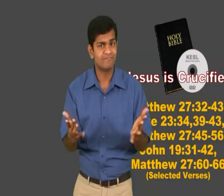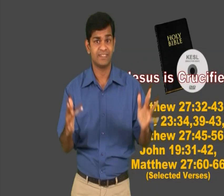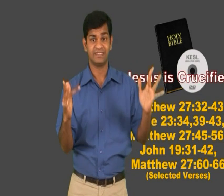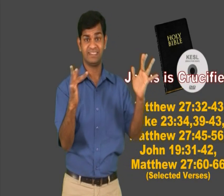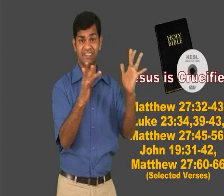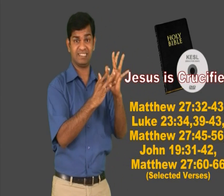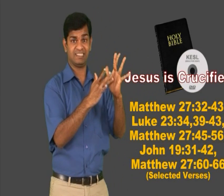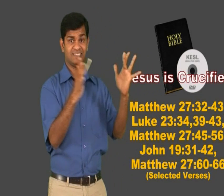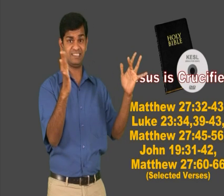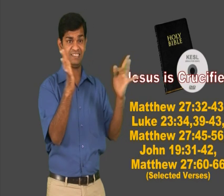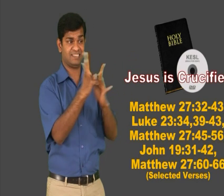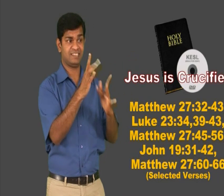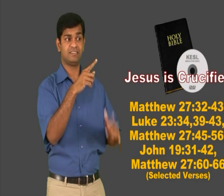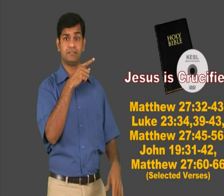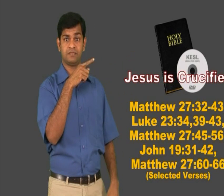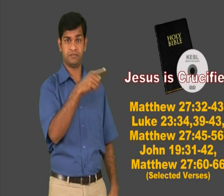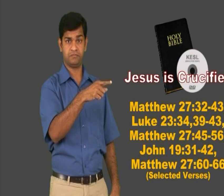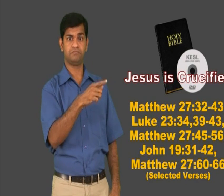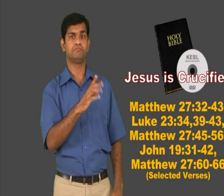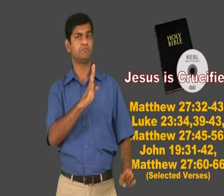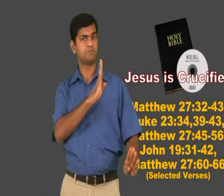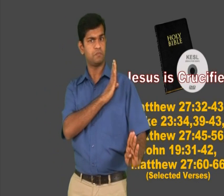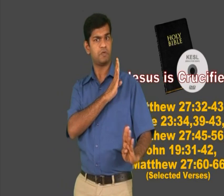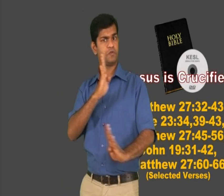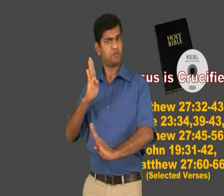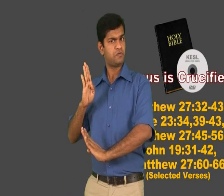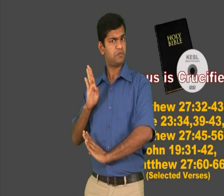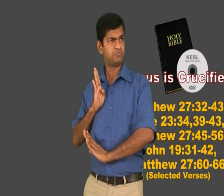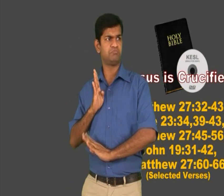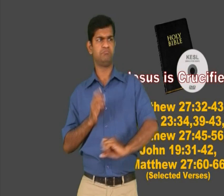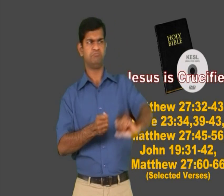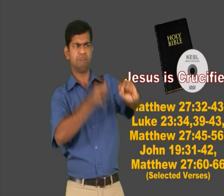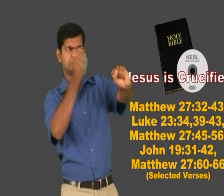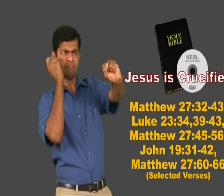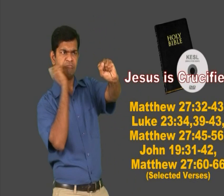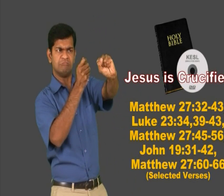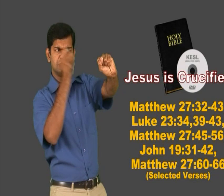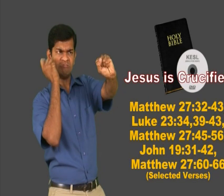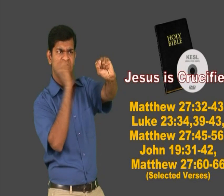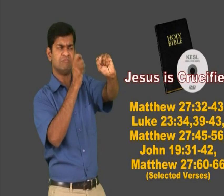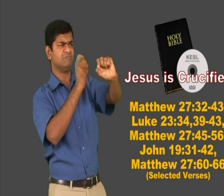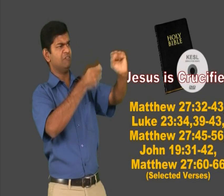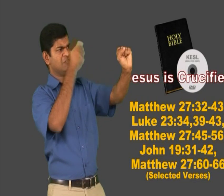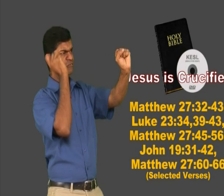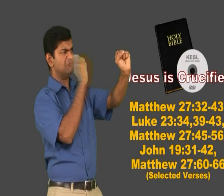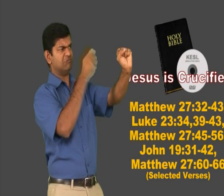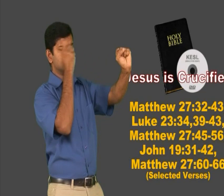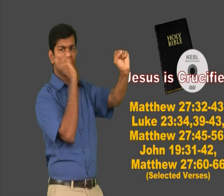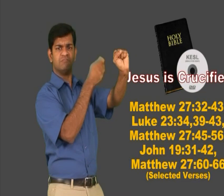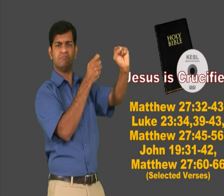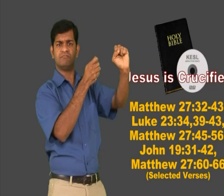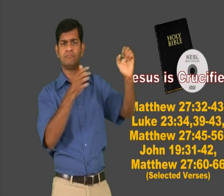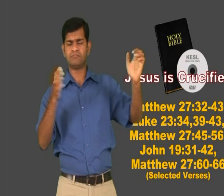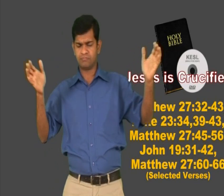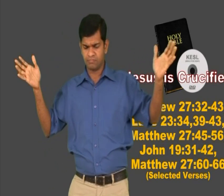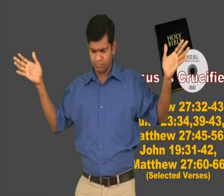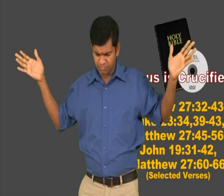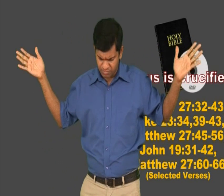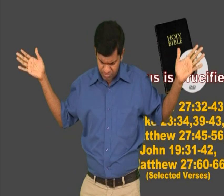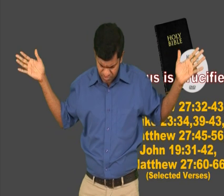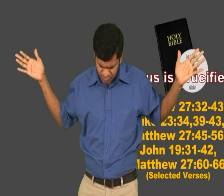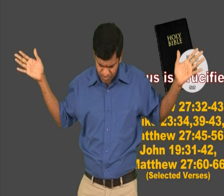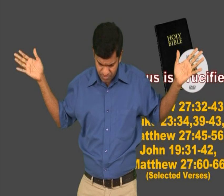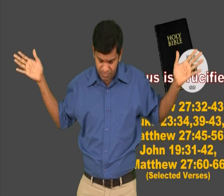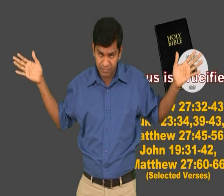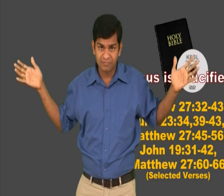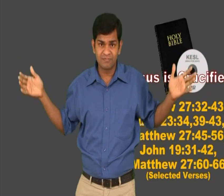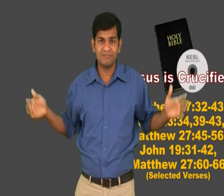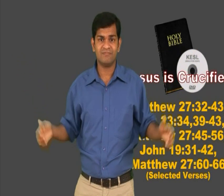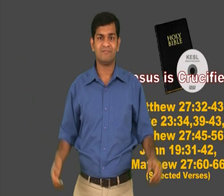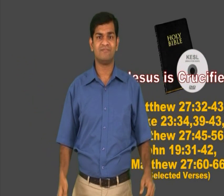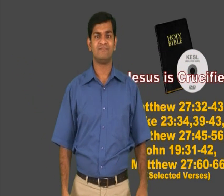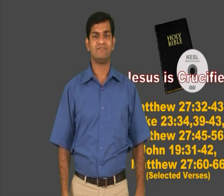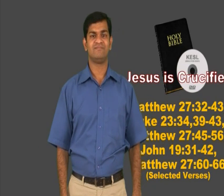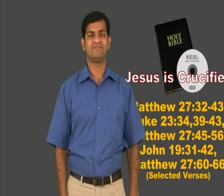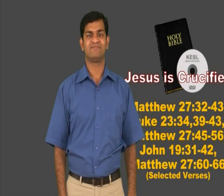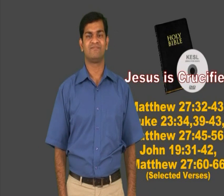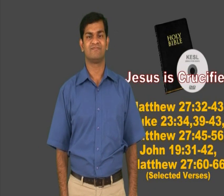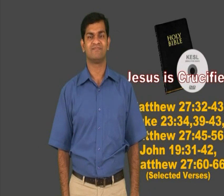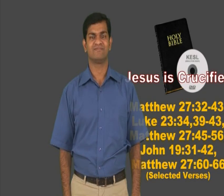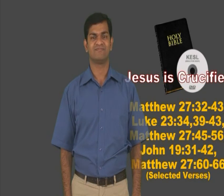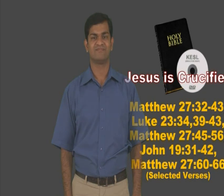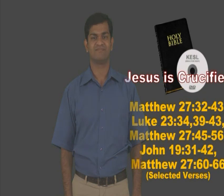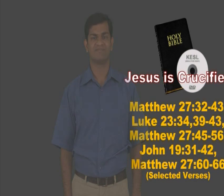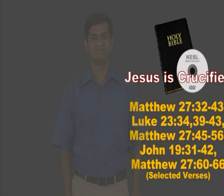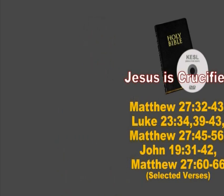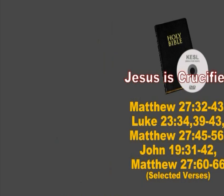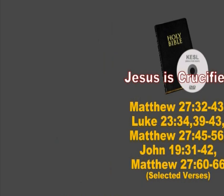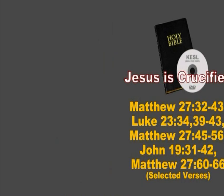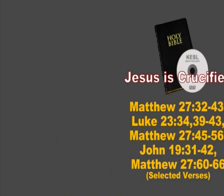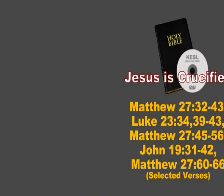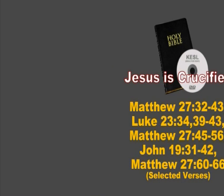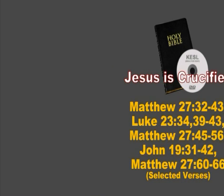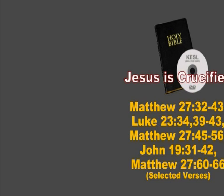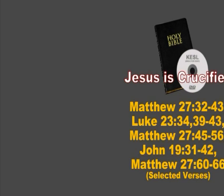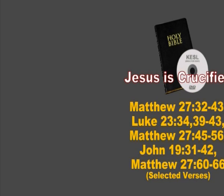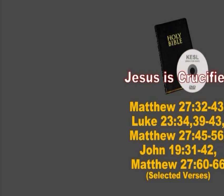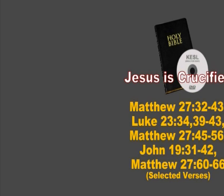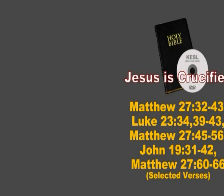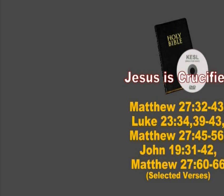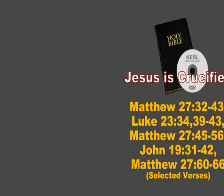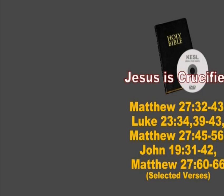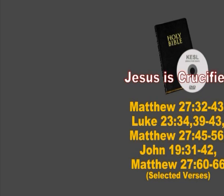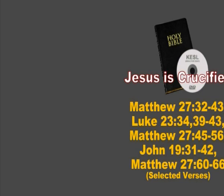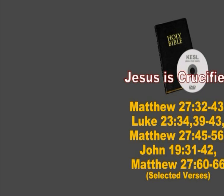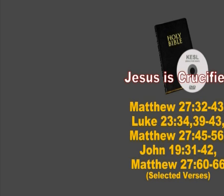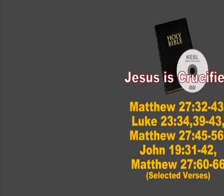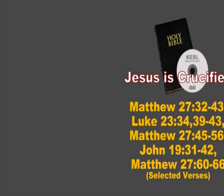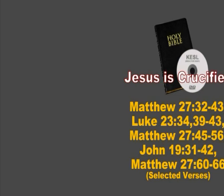Jesus is crucified